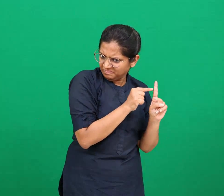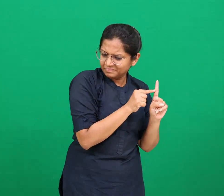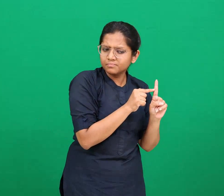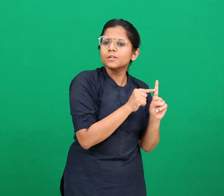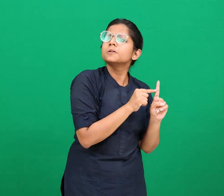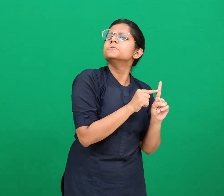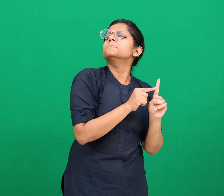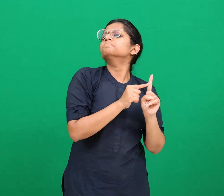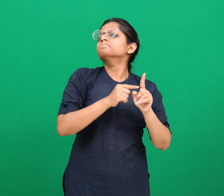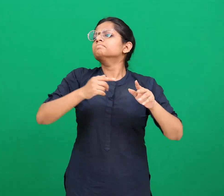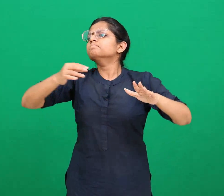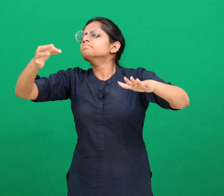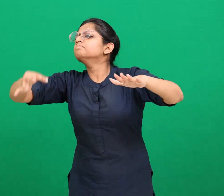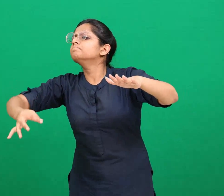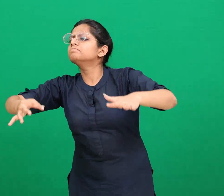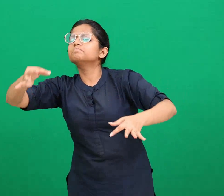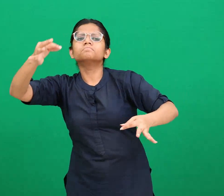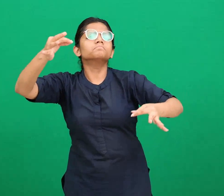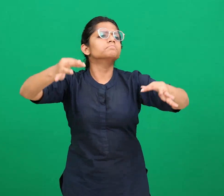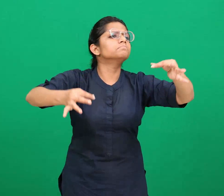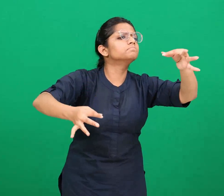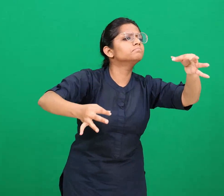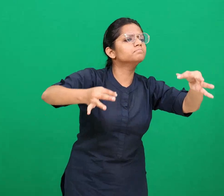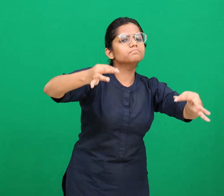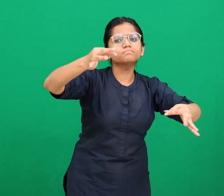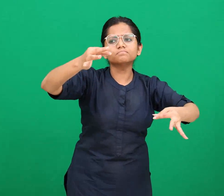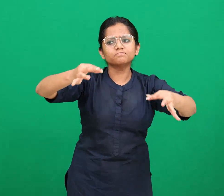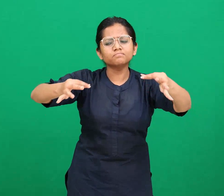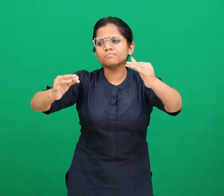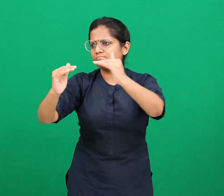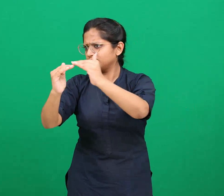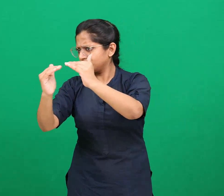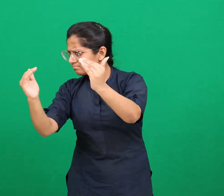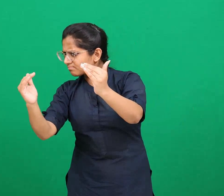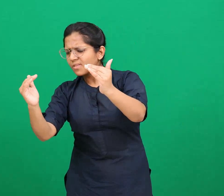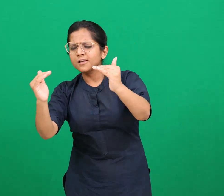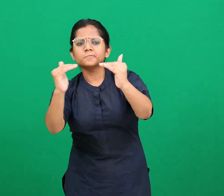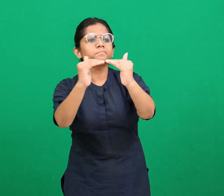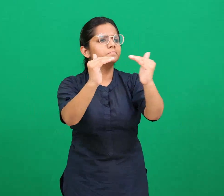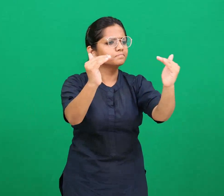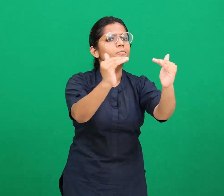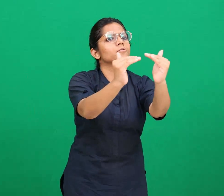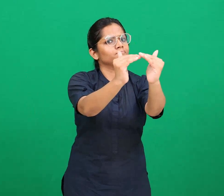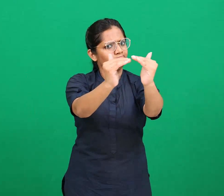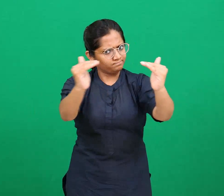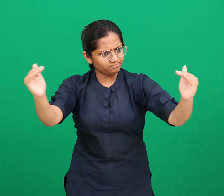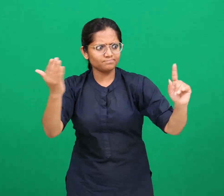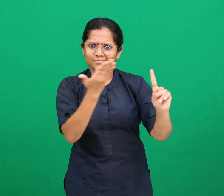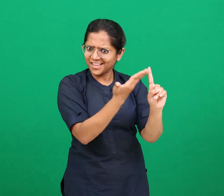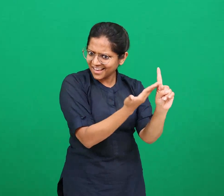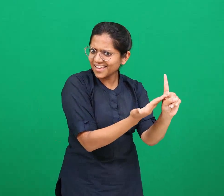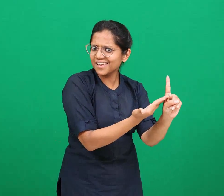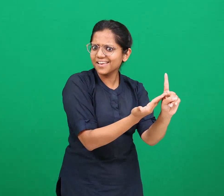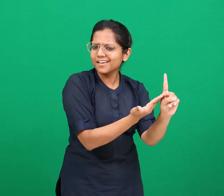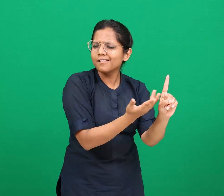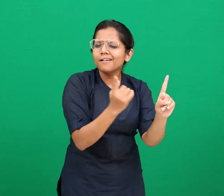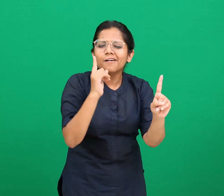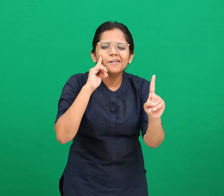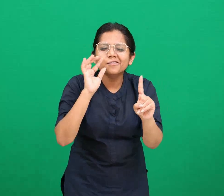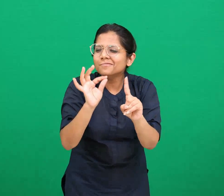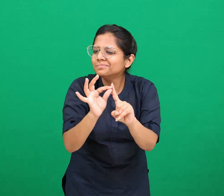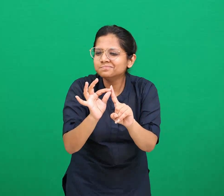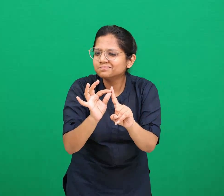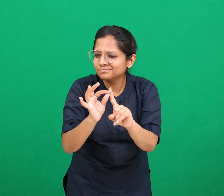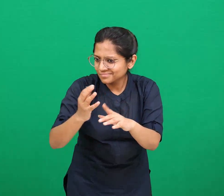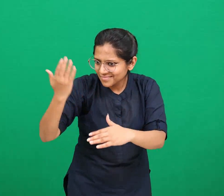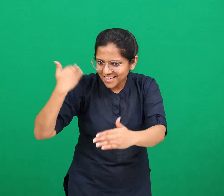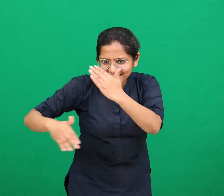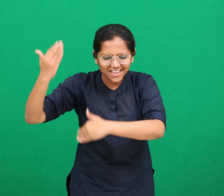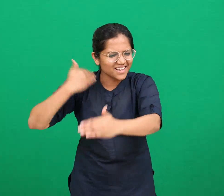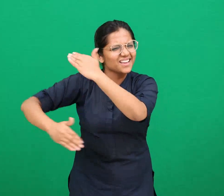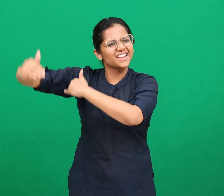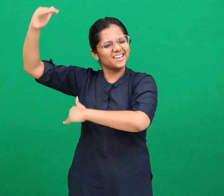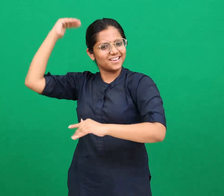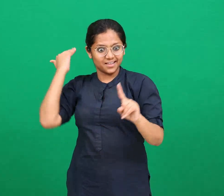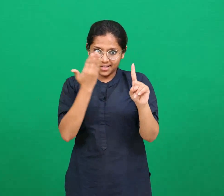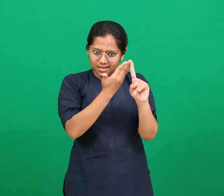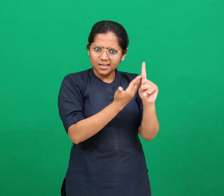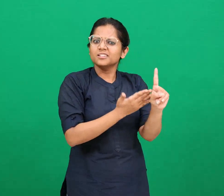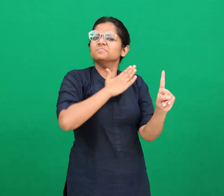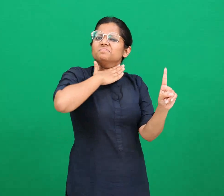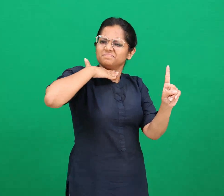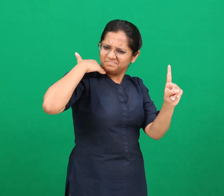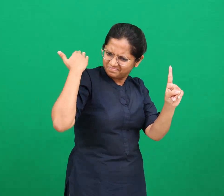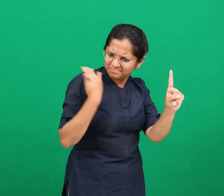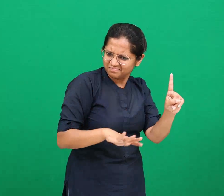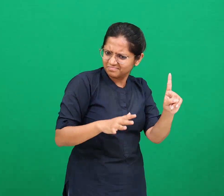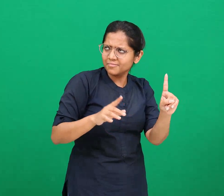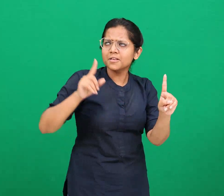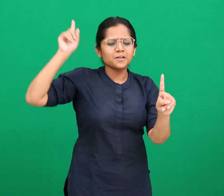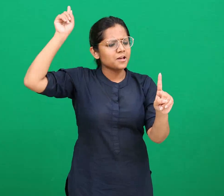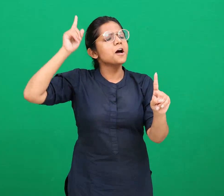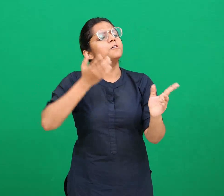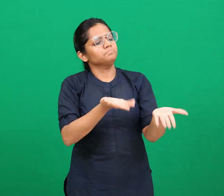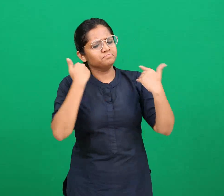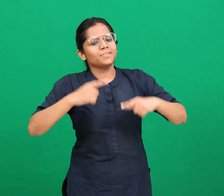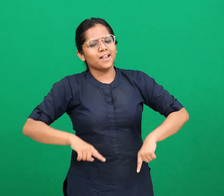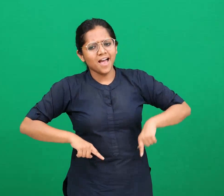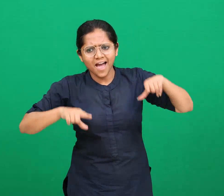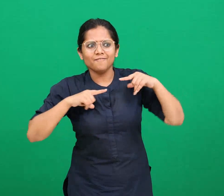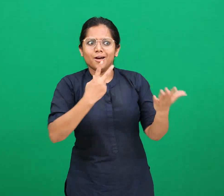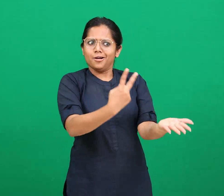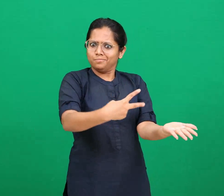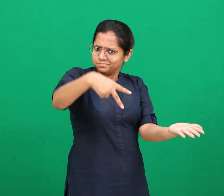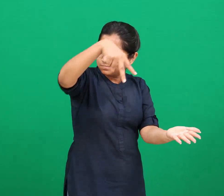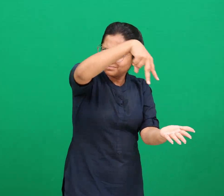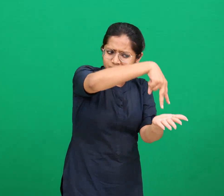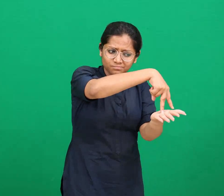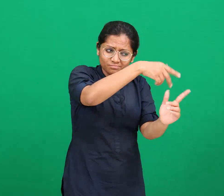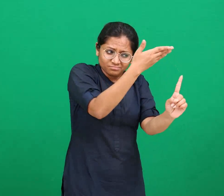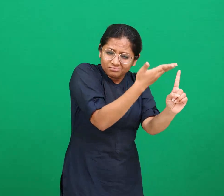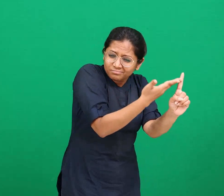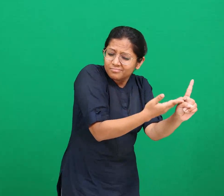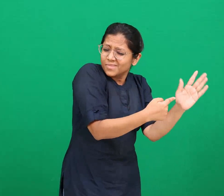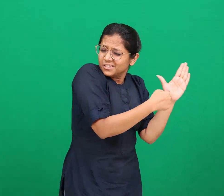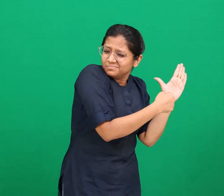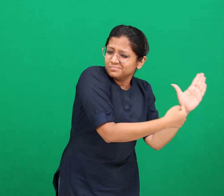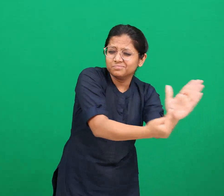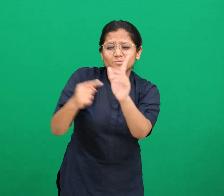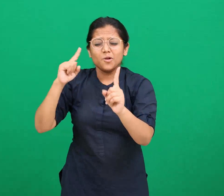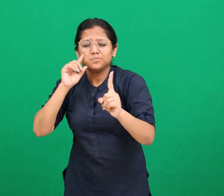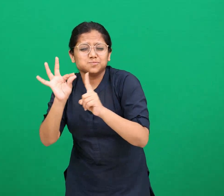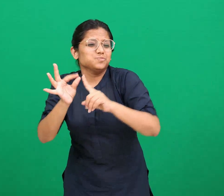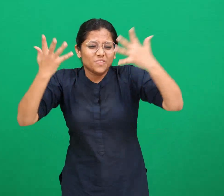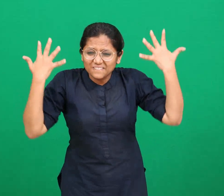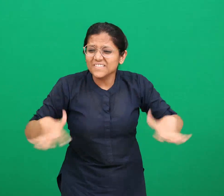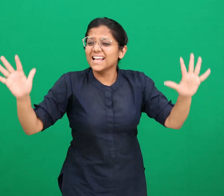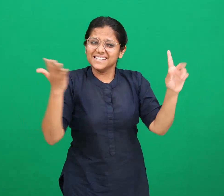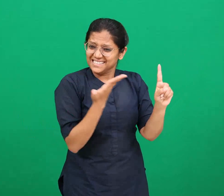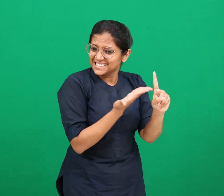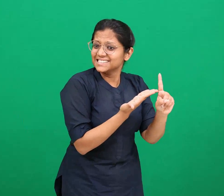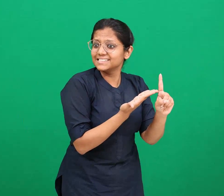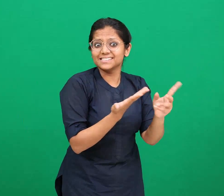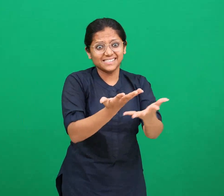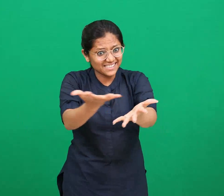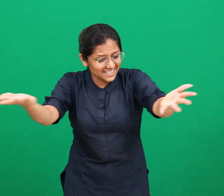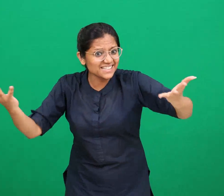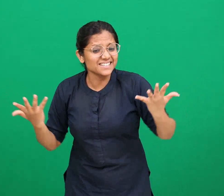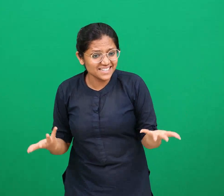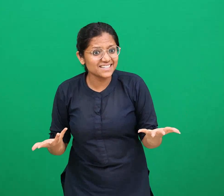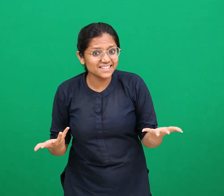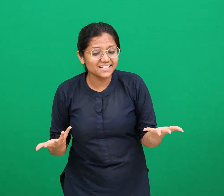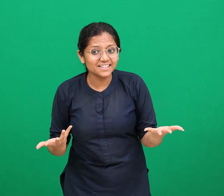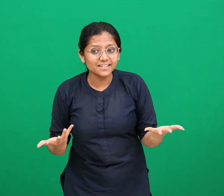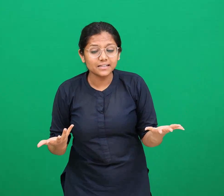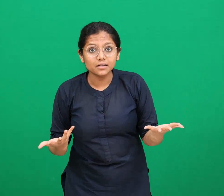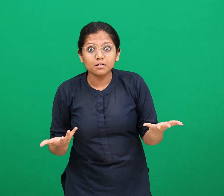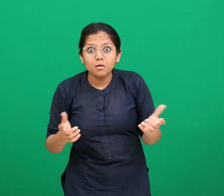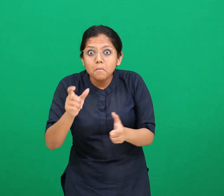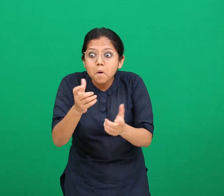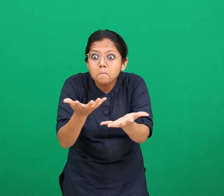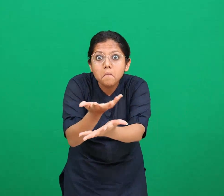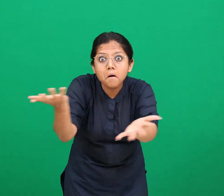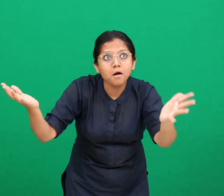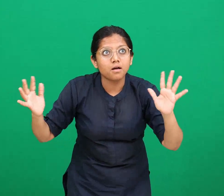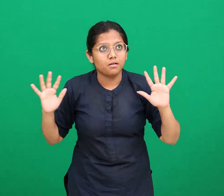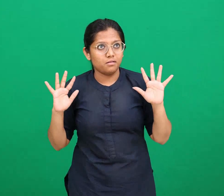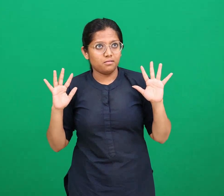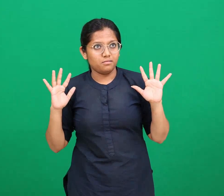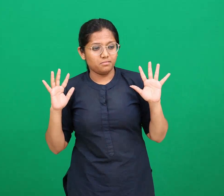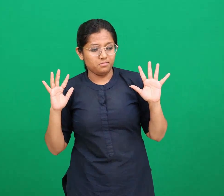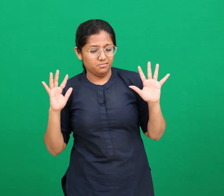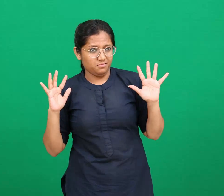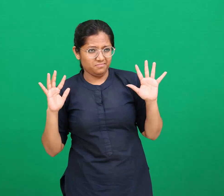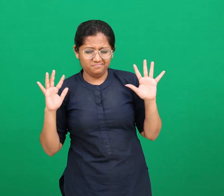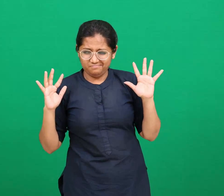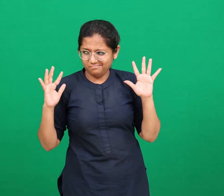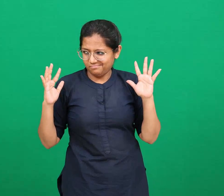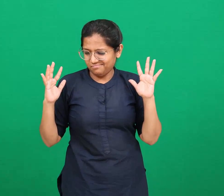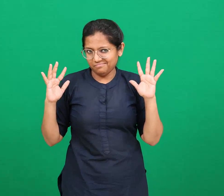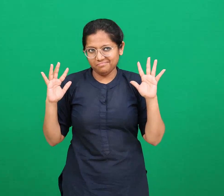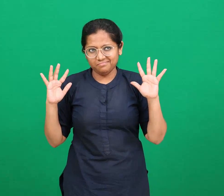He has given proof of this to everyone by raising Him from the dead."